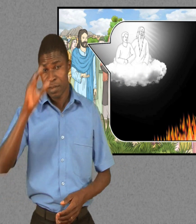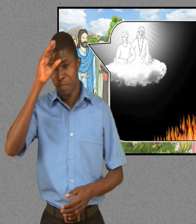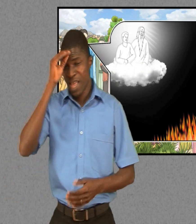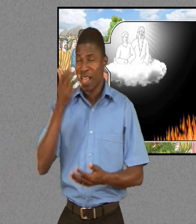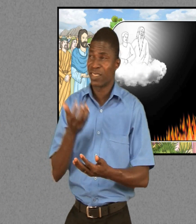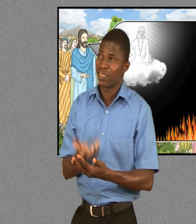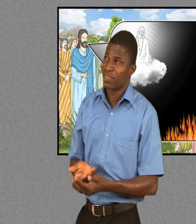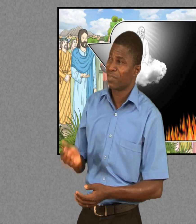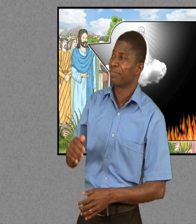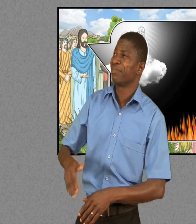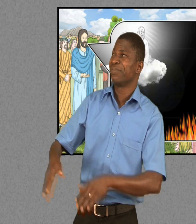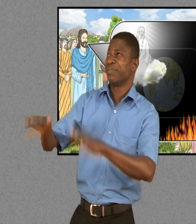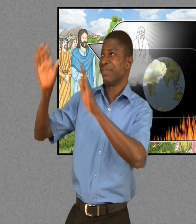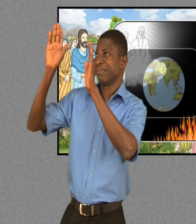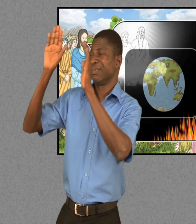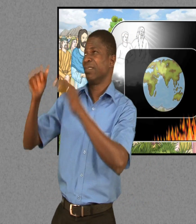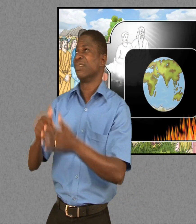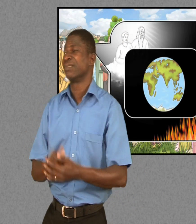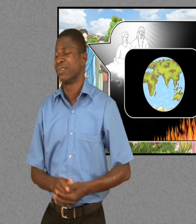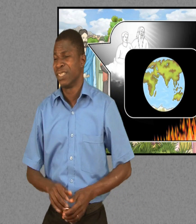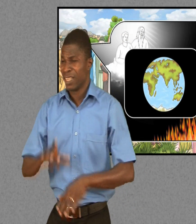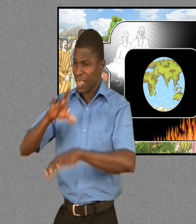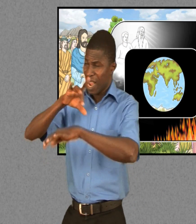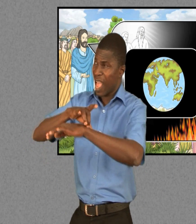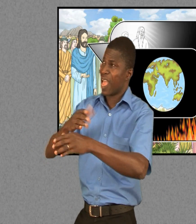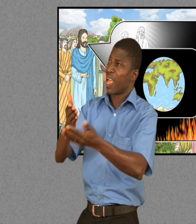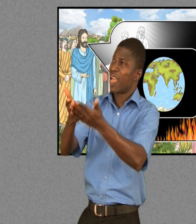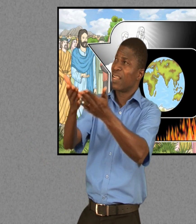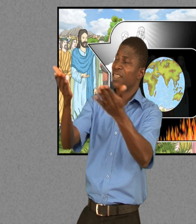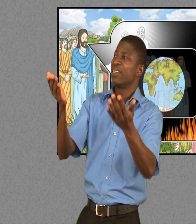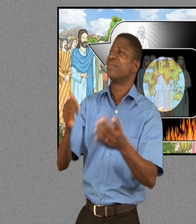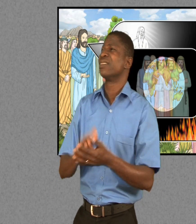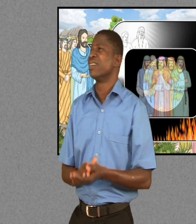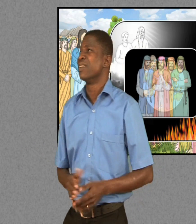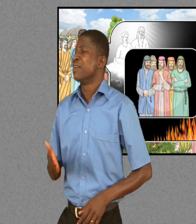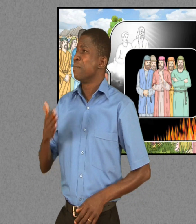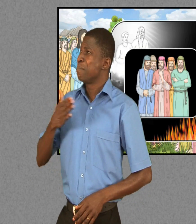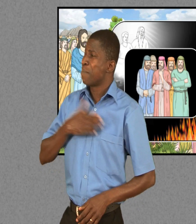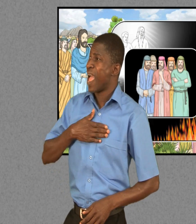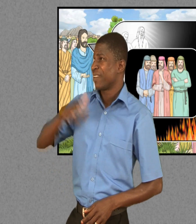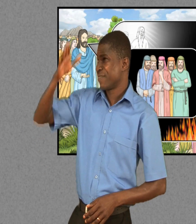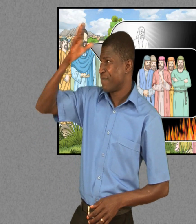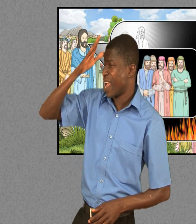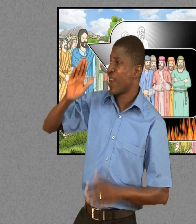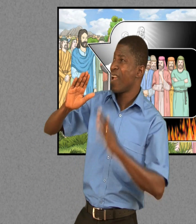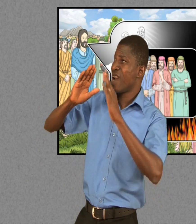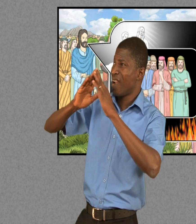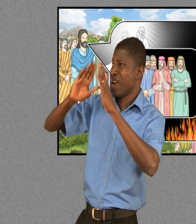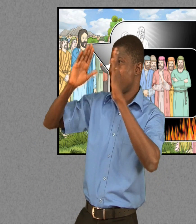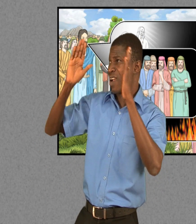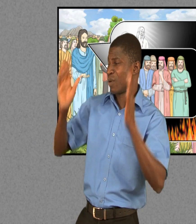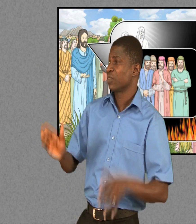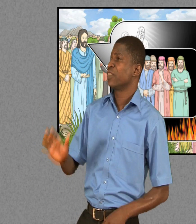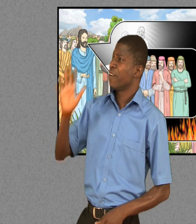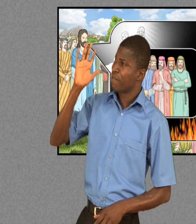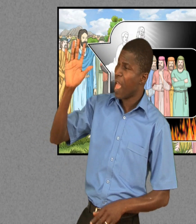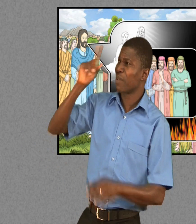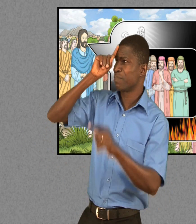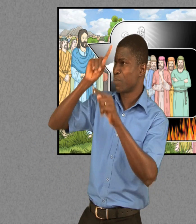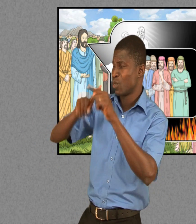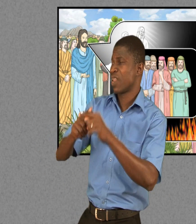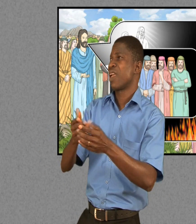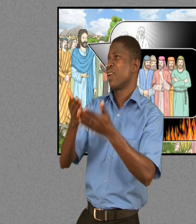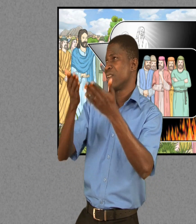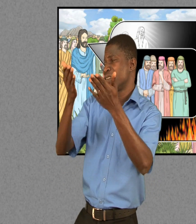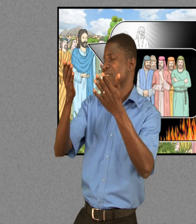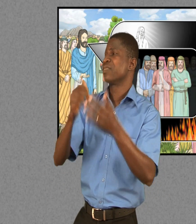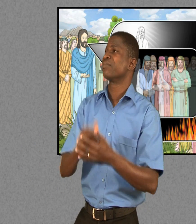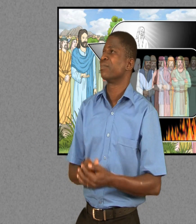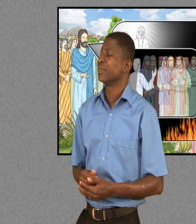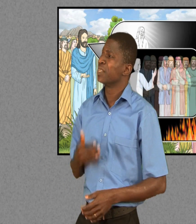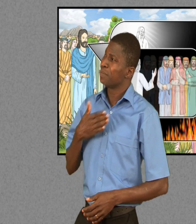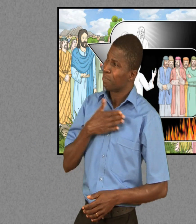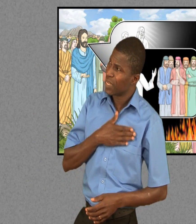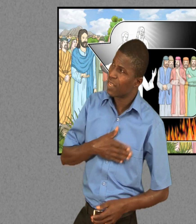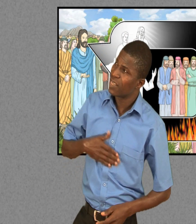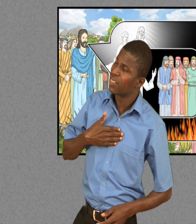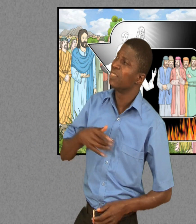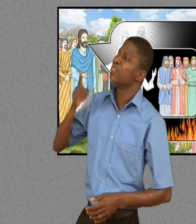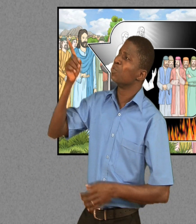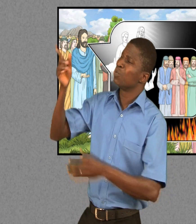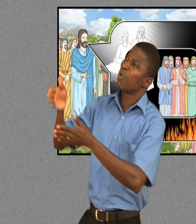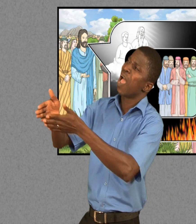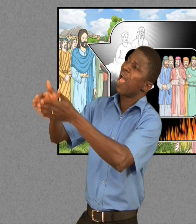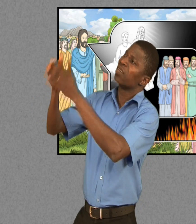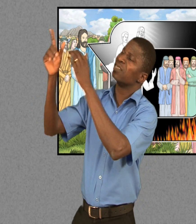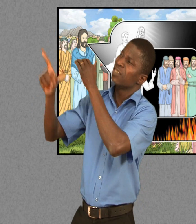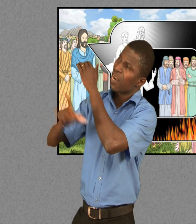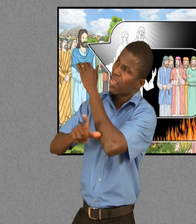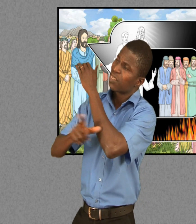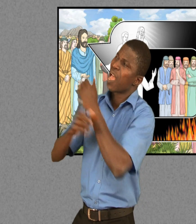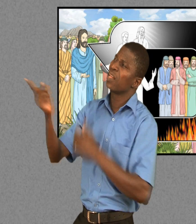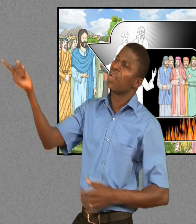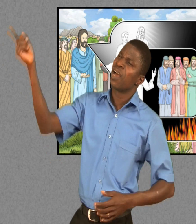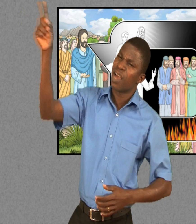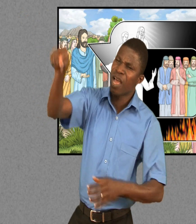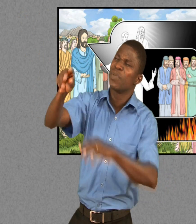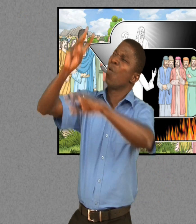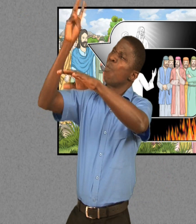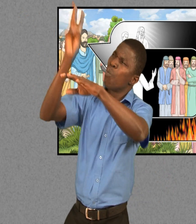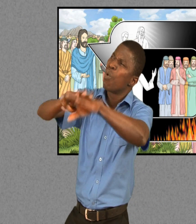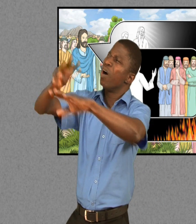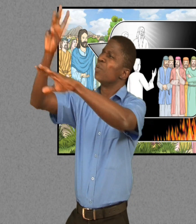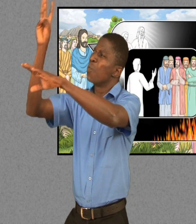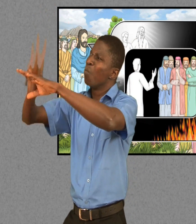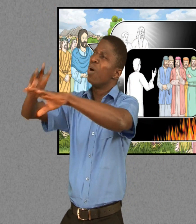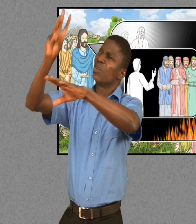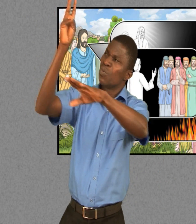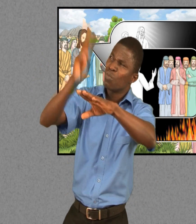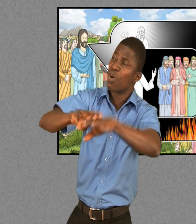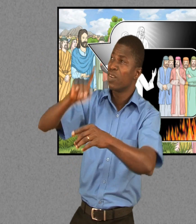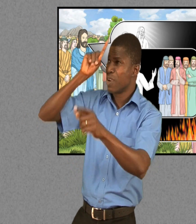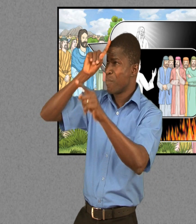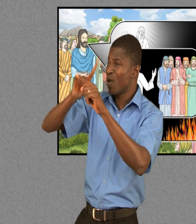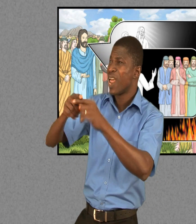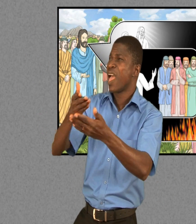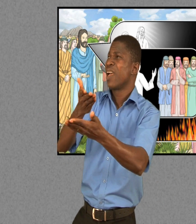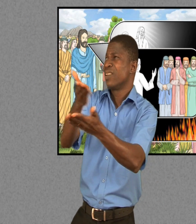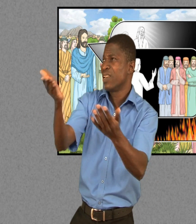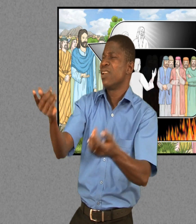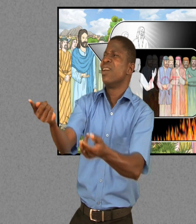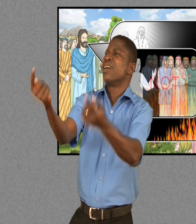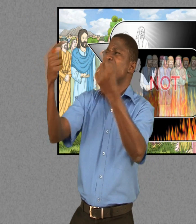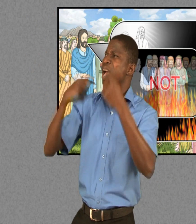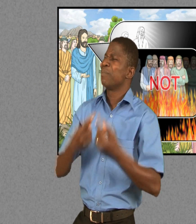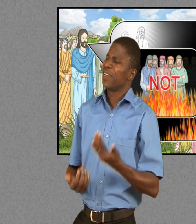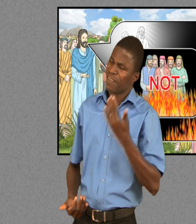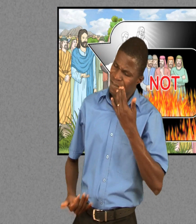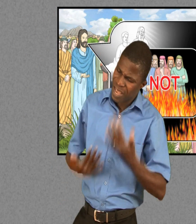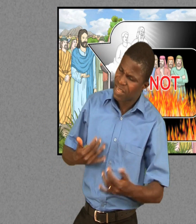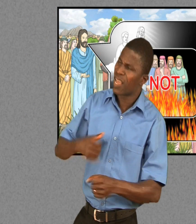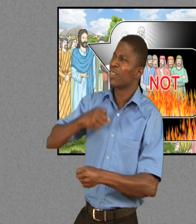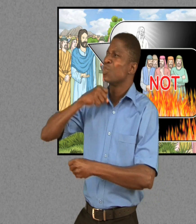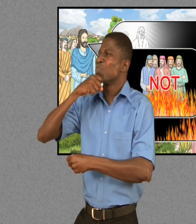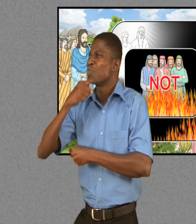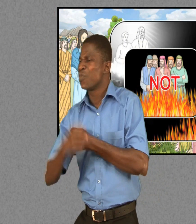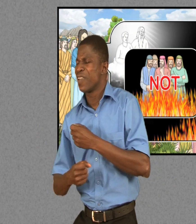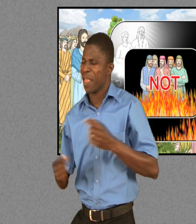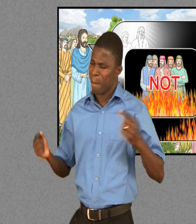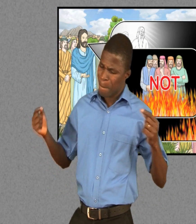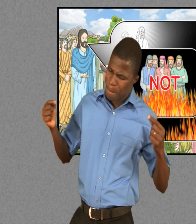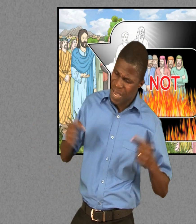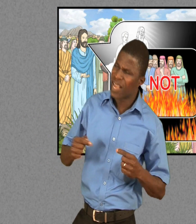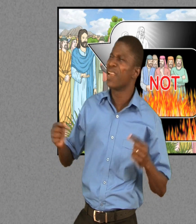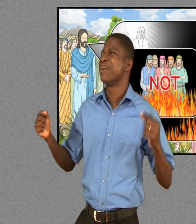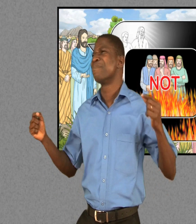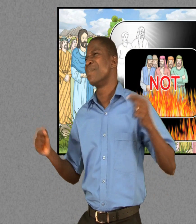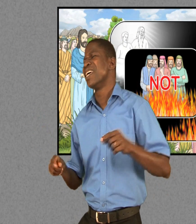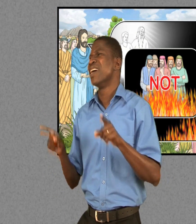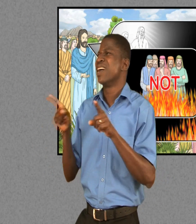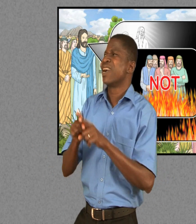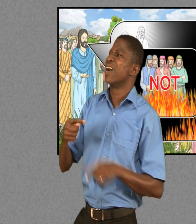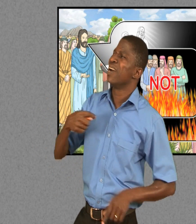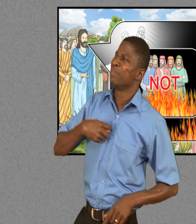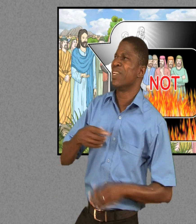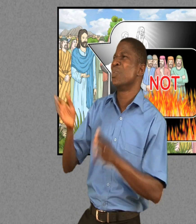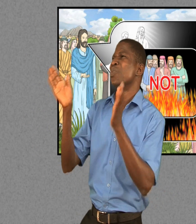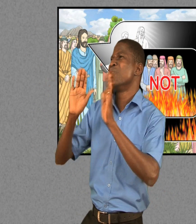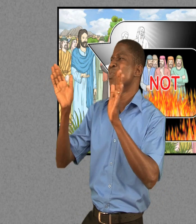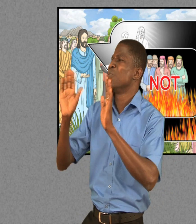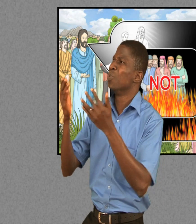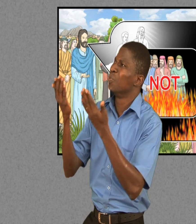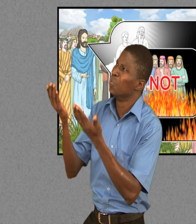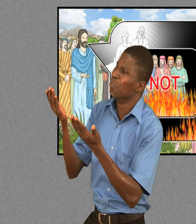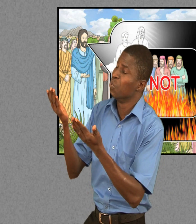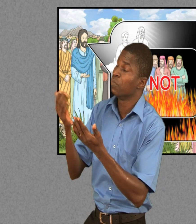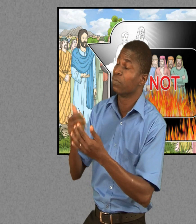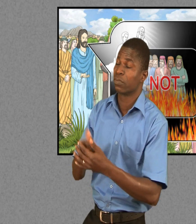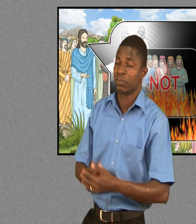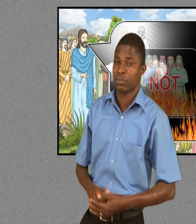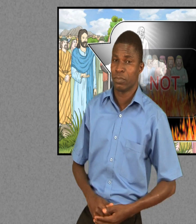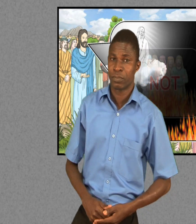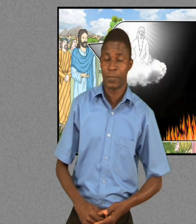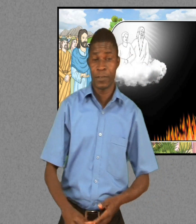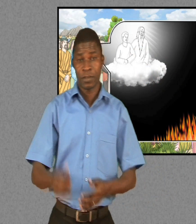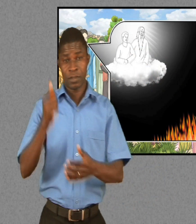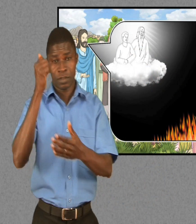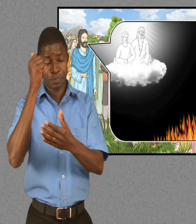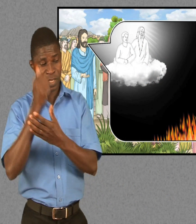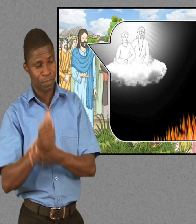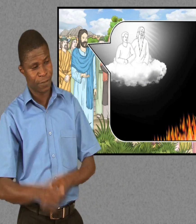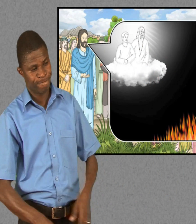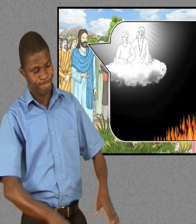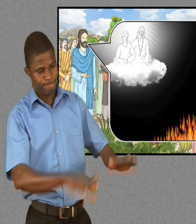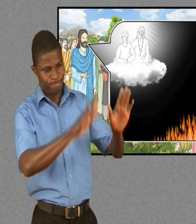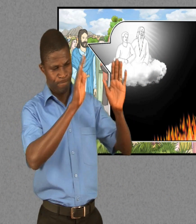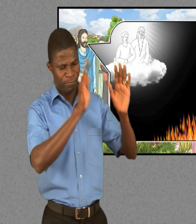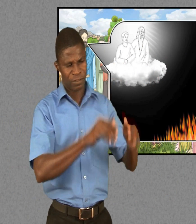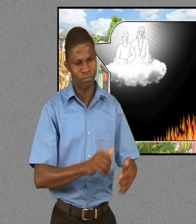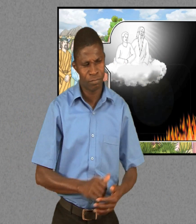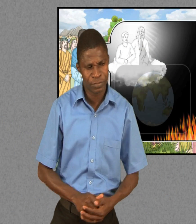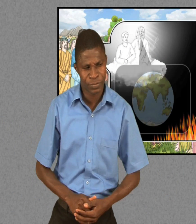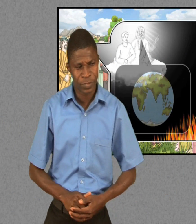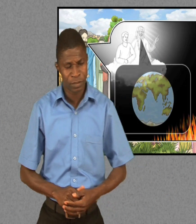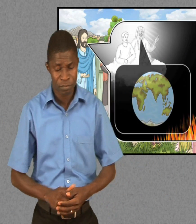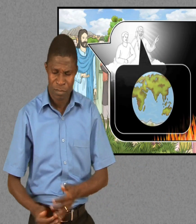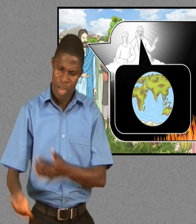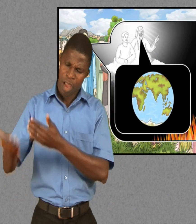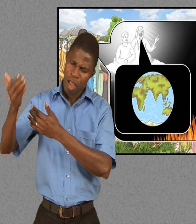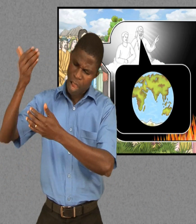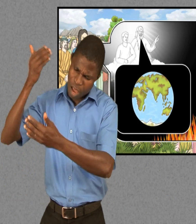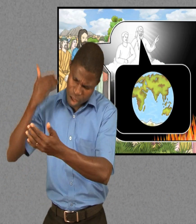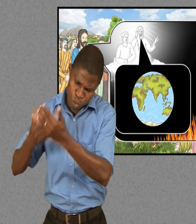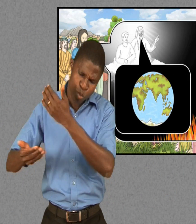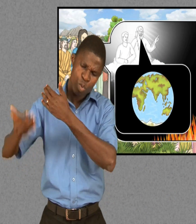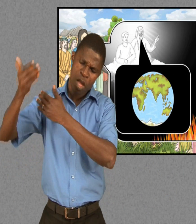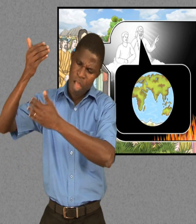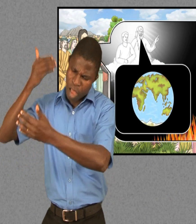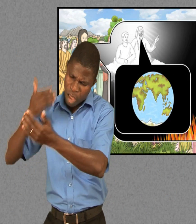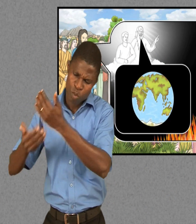‘Then I beg you, father,’ he said, ‘send Lazarus to my father’s house, for I have five brothers. Let him warn them, so that they will not also end up in this place of torment.’